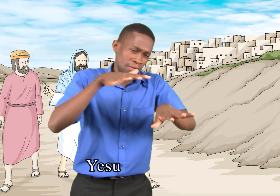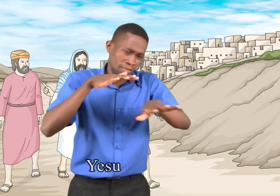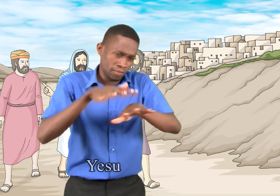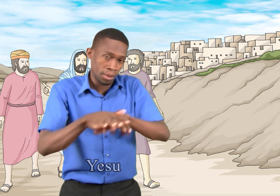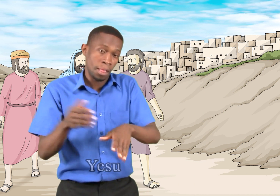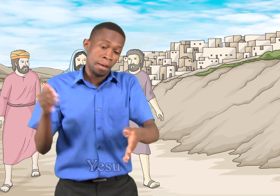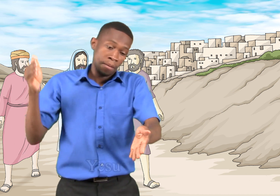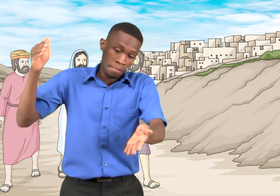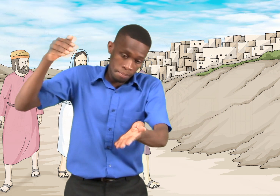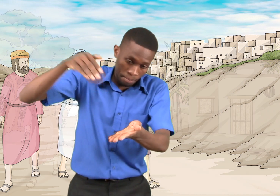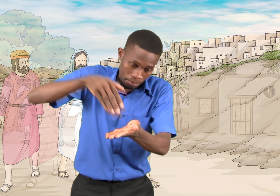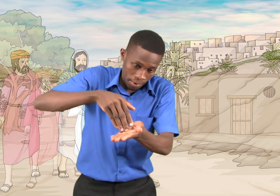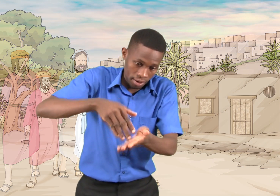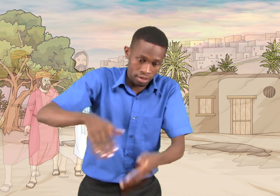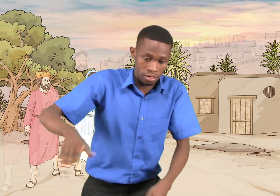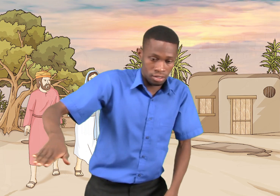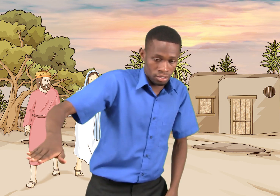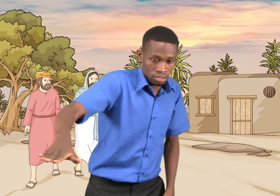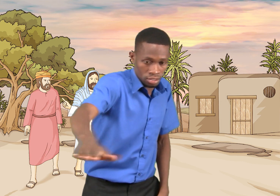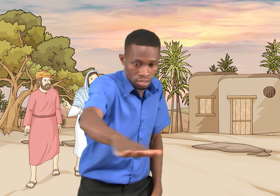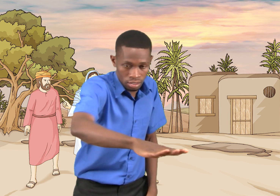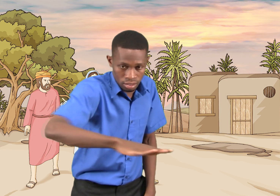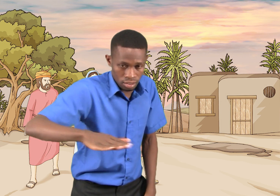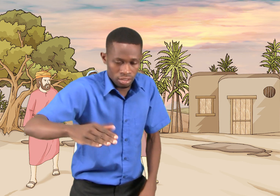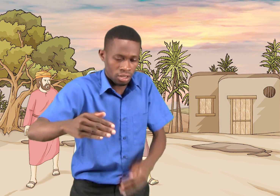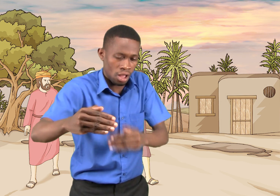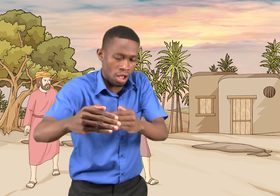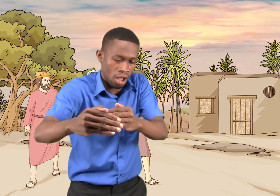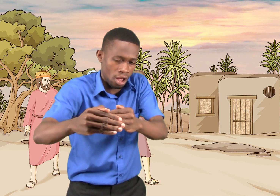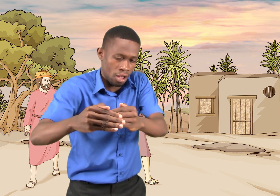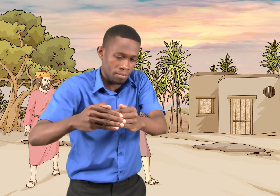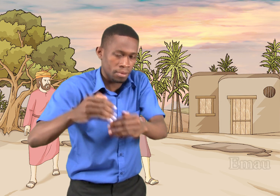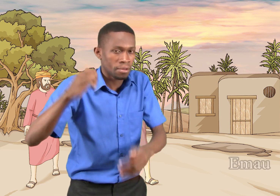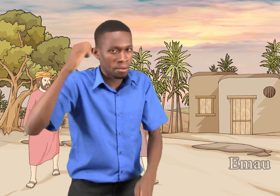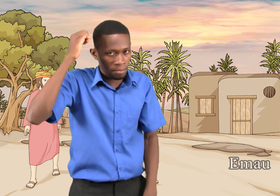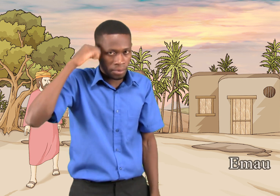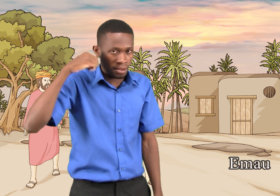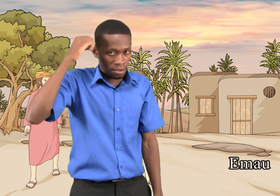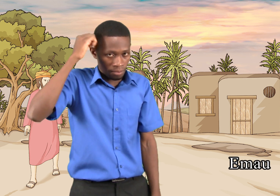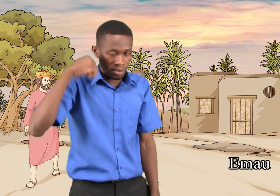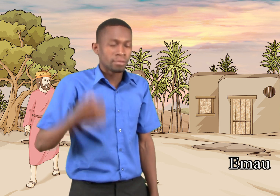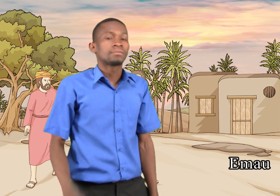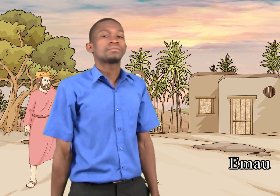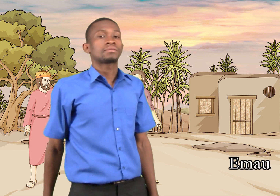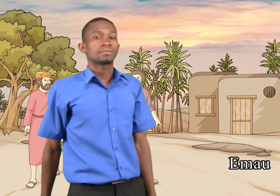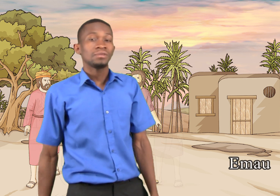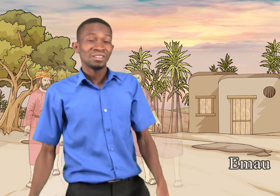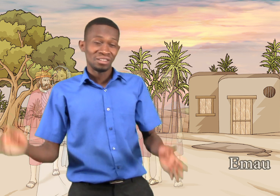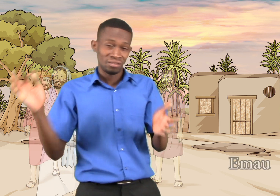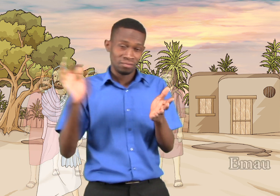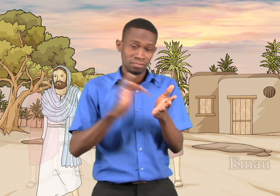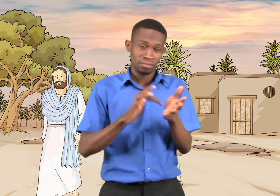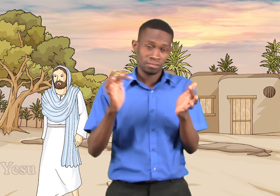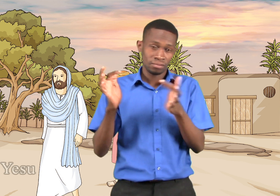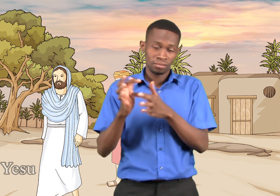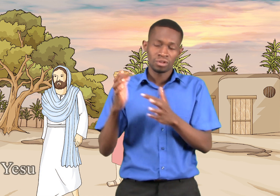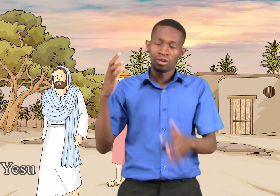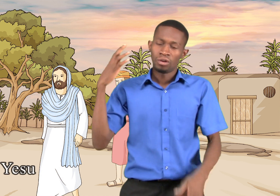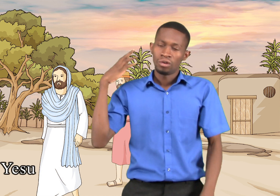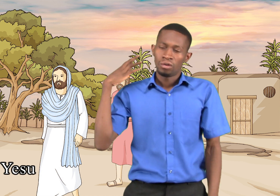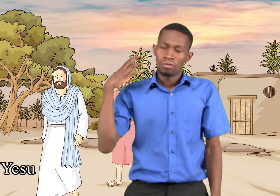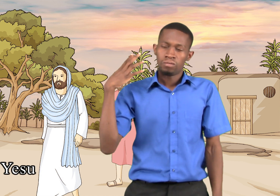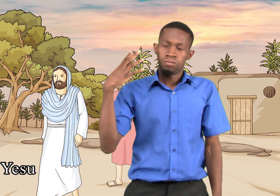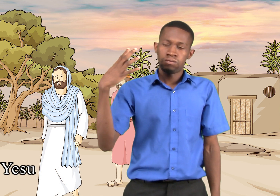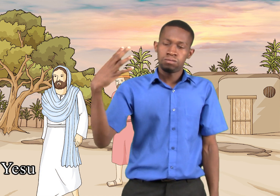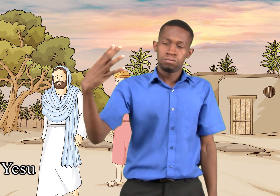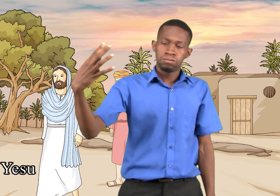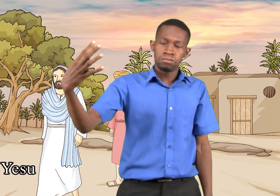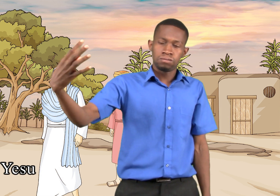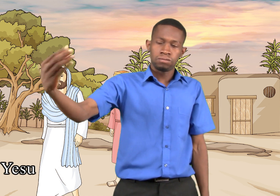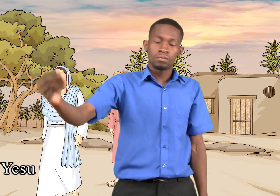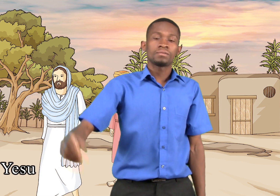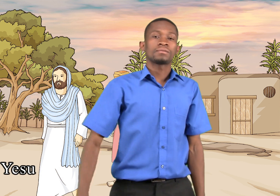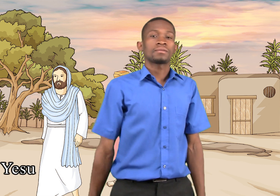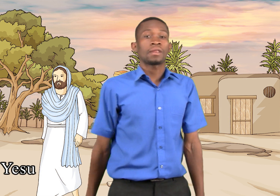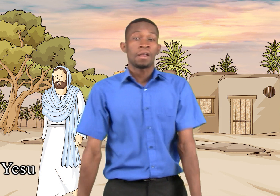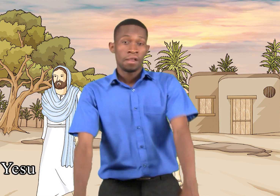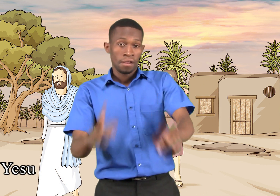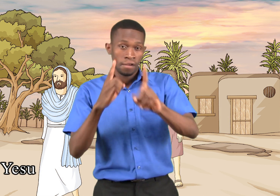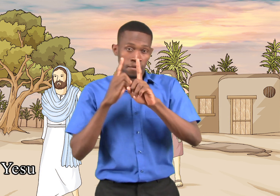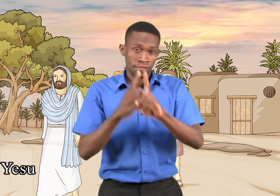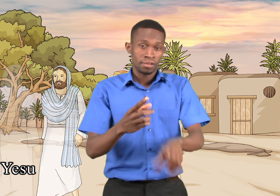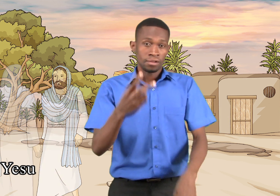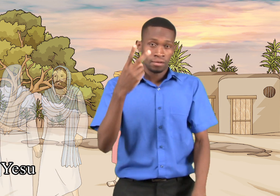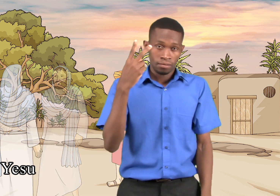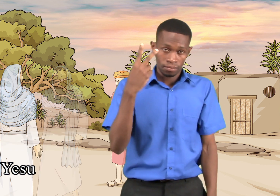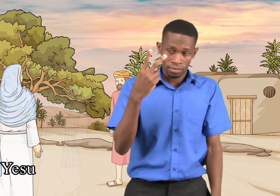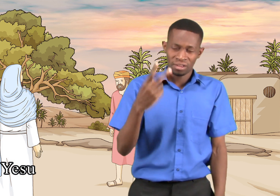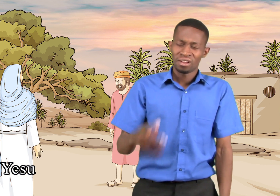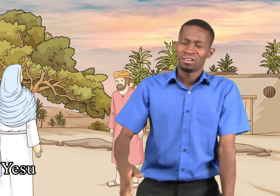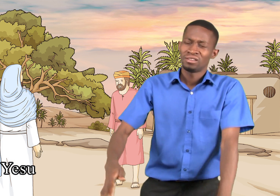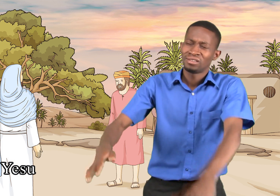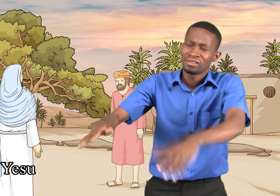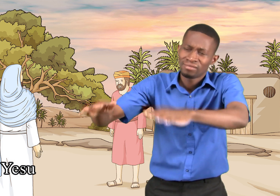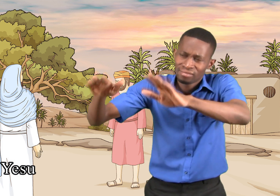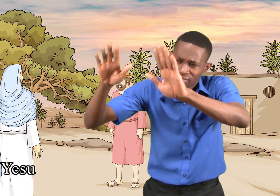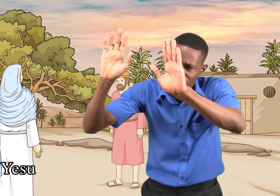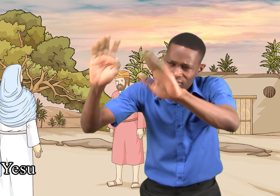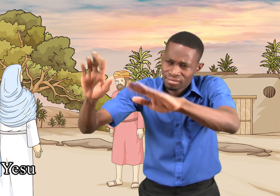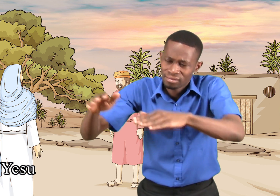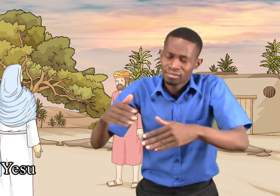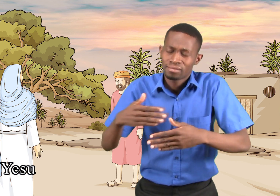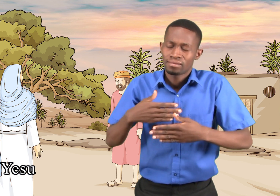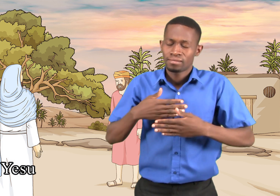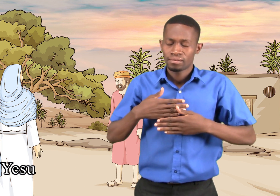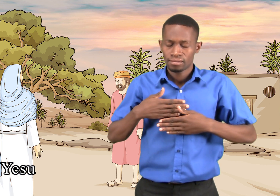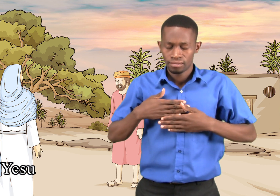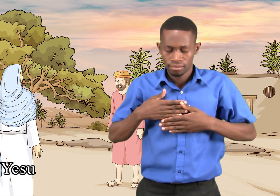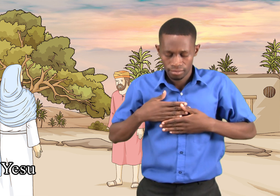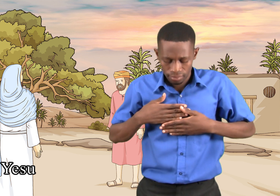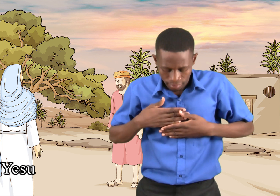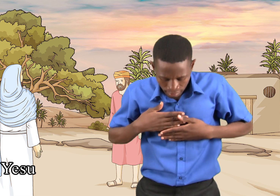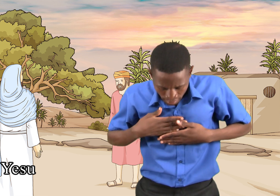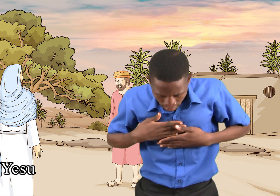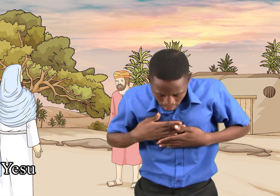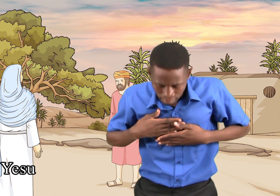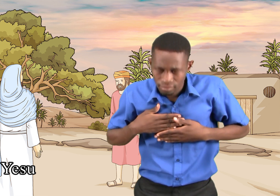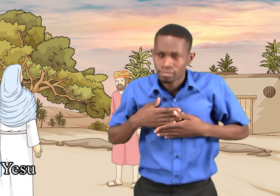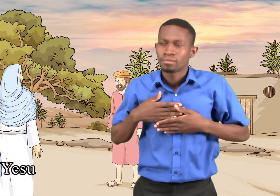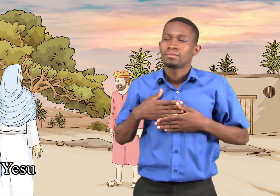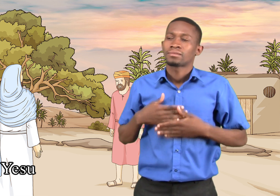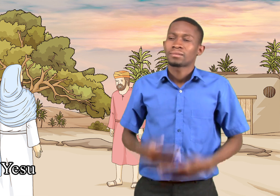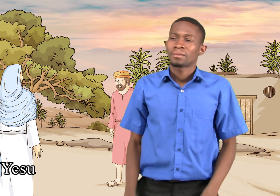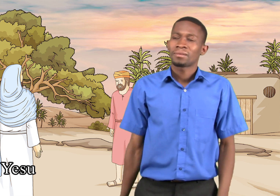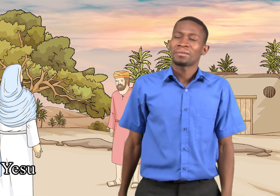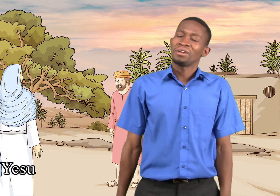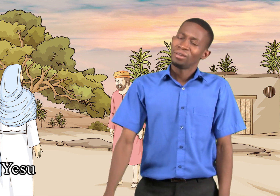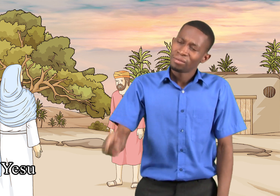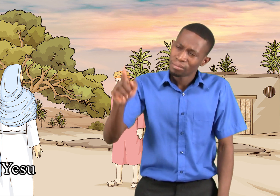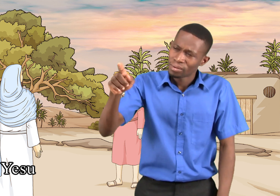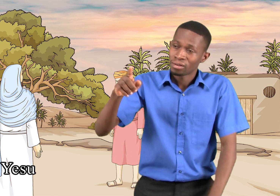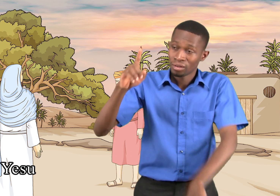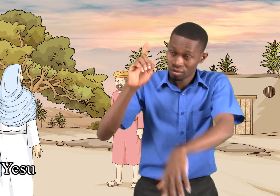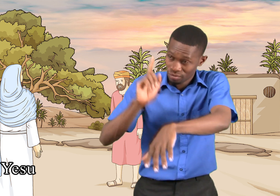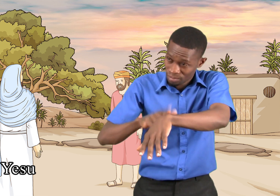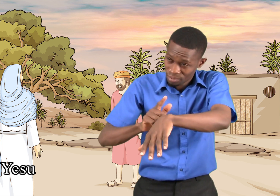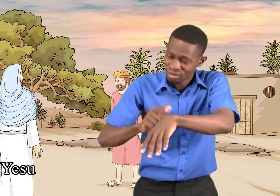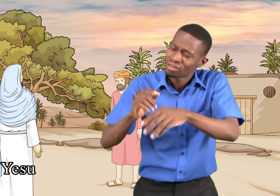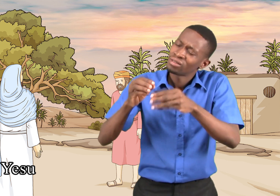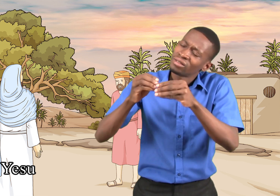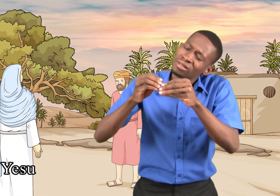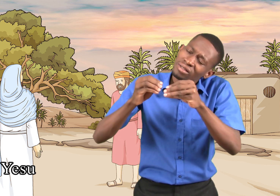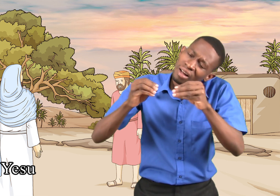As they approached the village where they were headed, He seemed to be going farther.